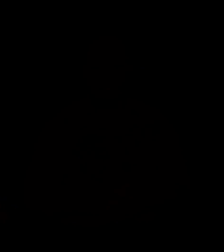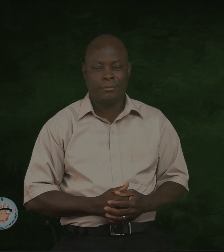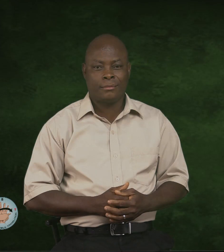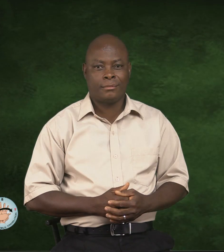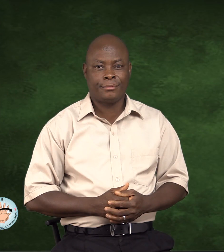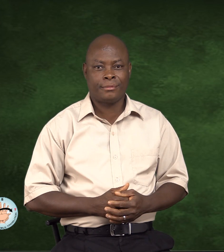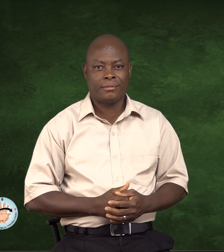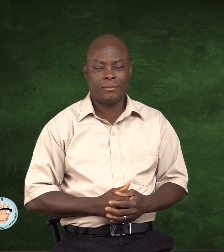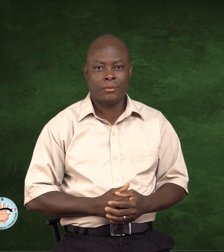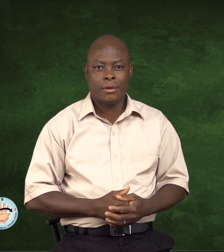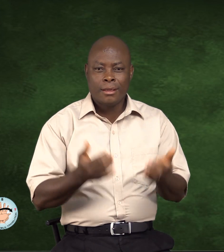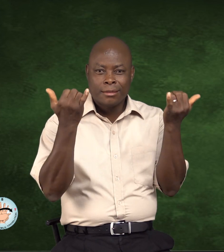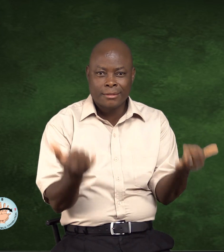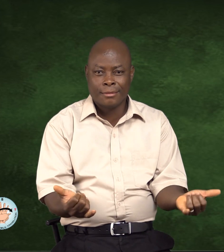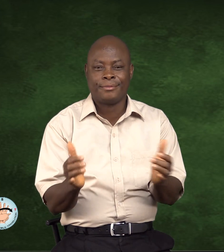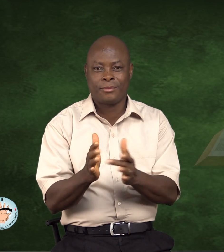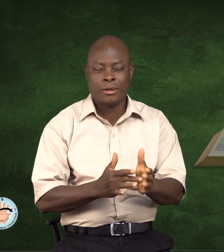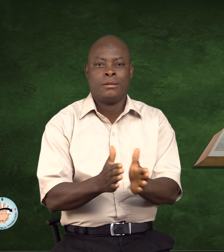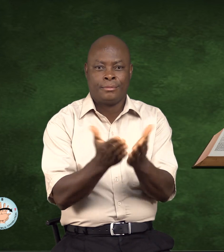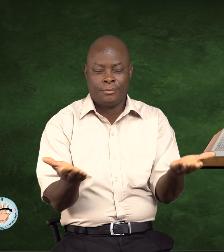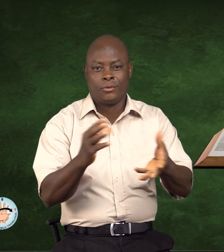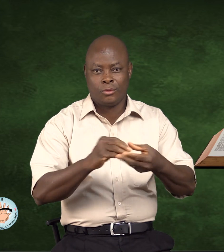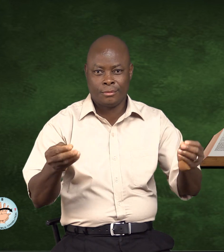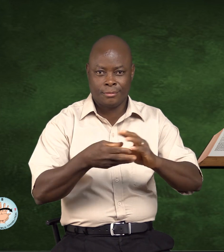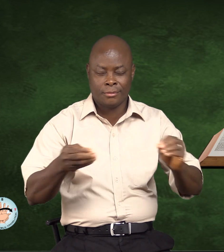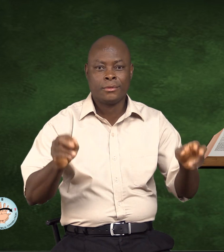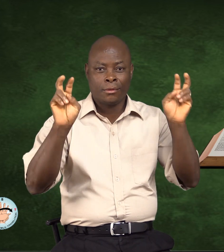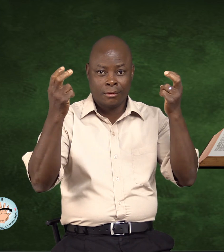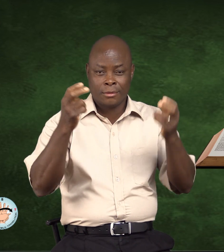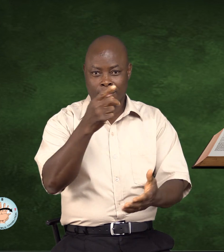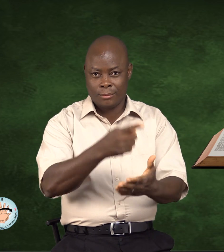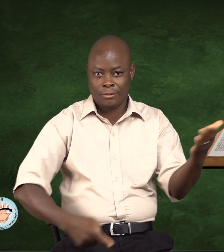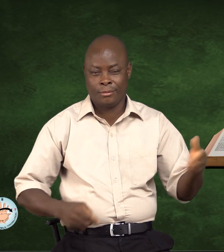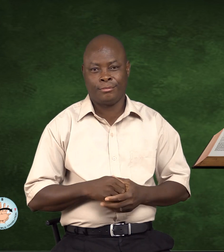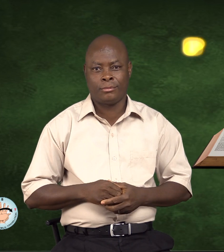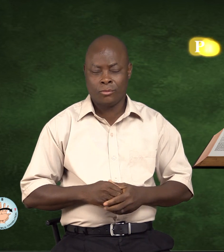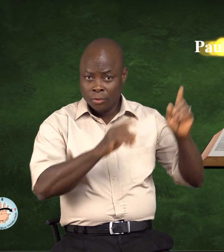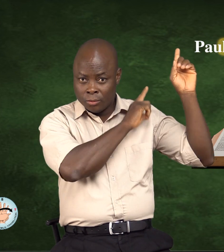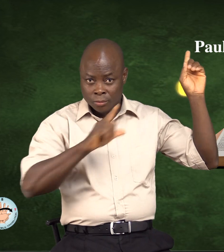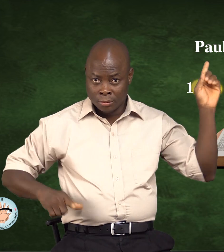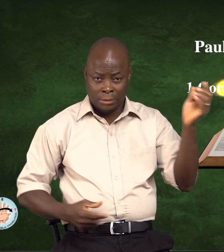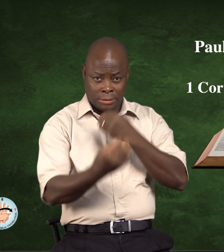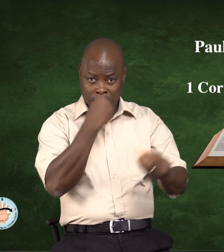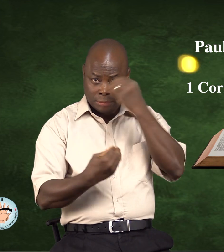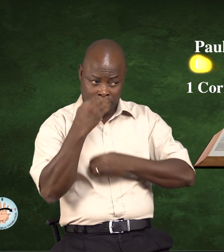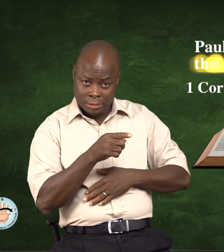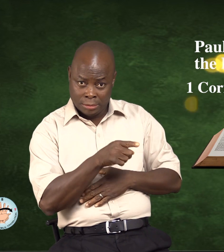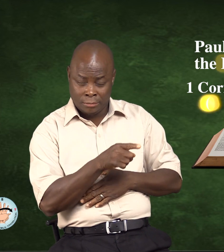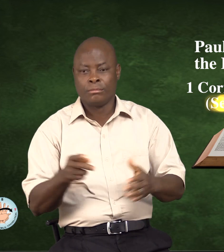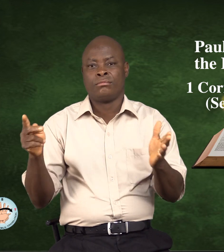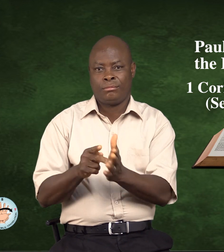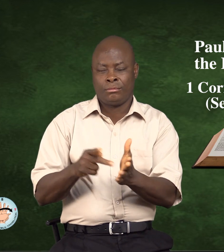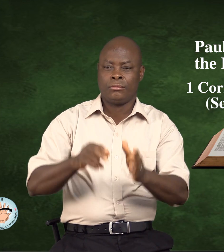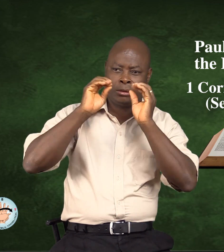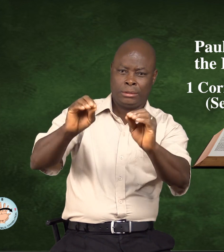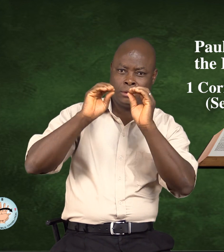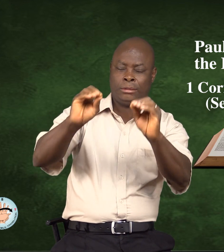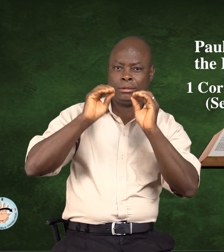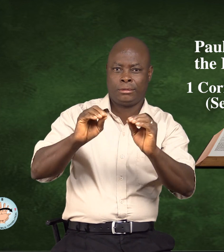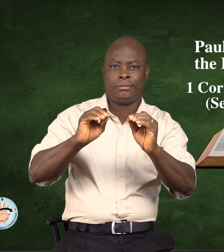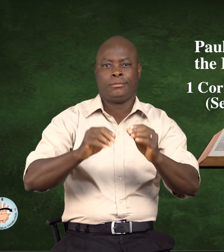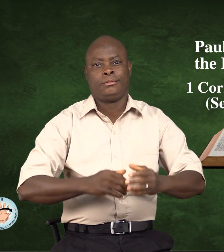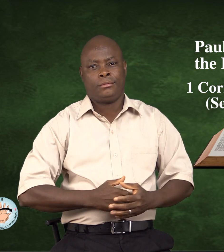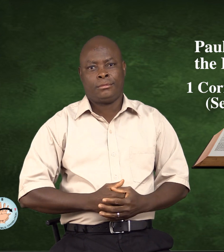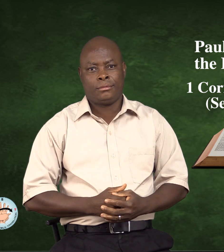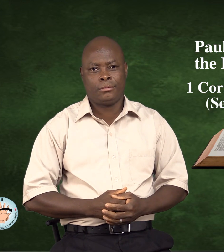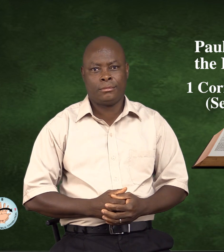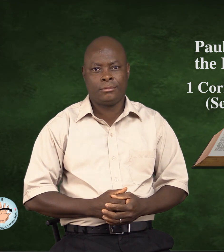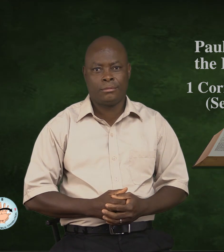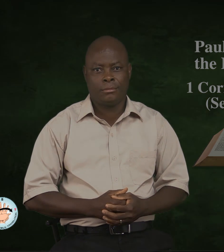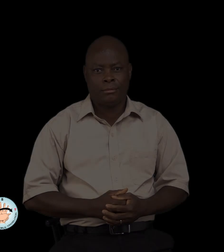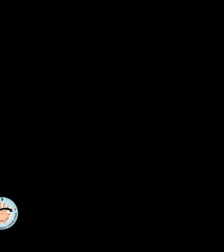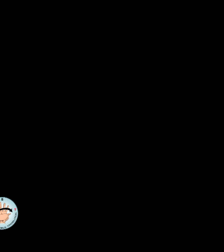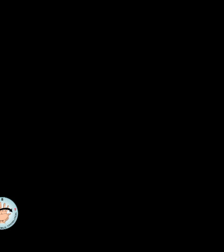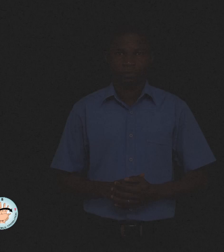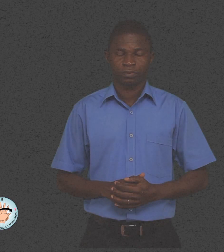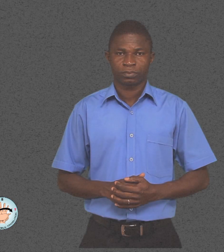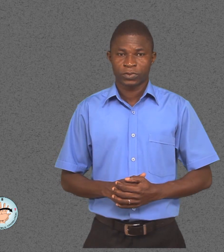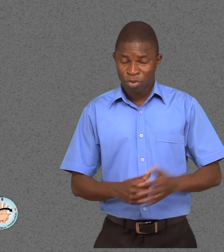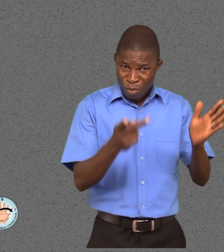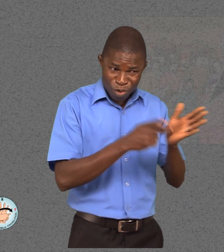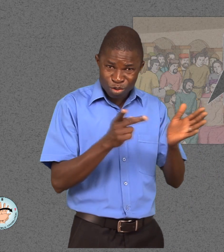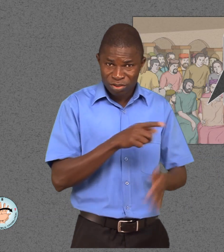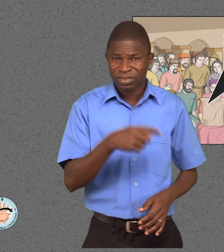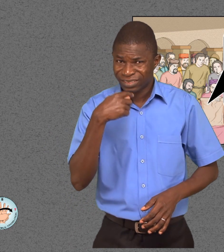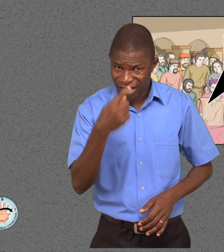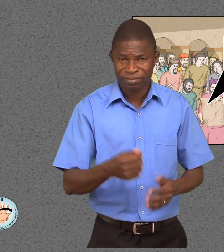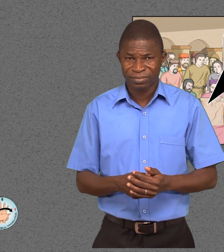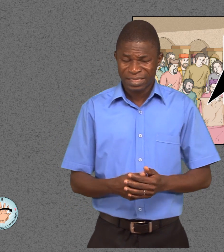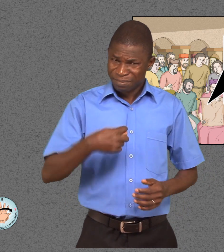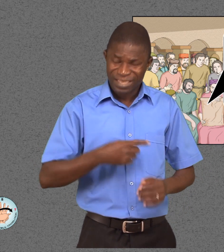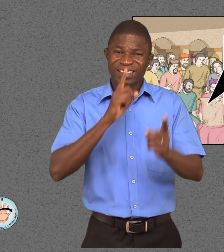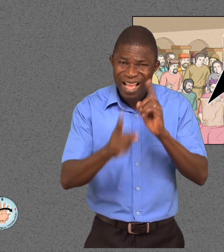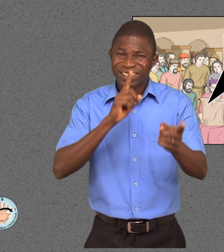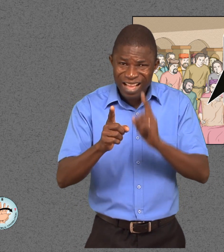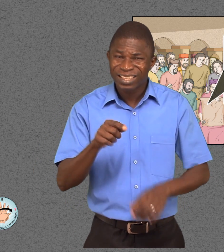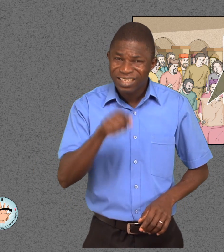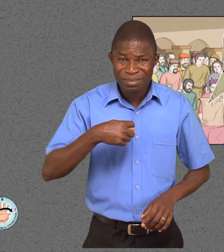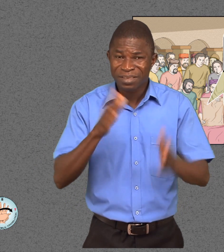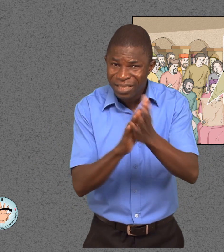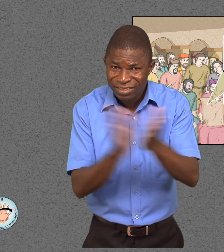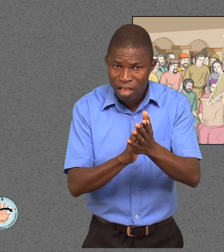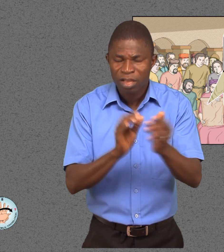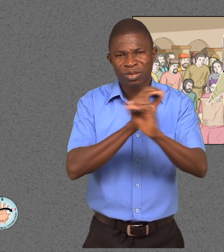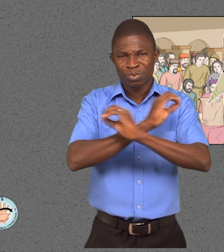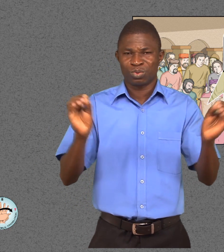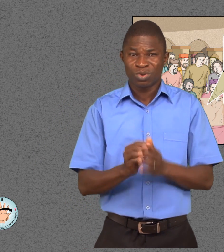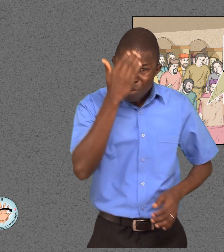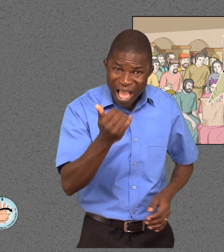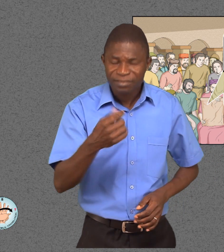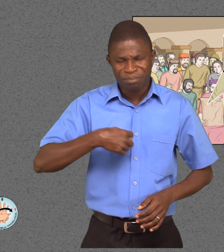In the following instructions I have no praise to offer, because your gatherings do more harm than good.